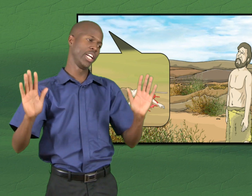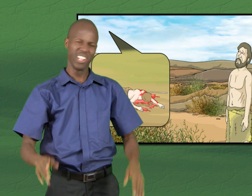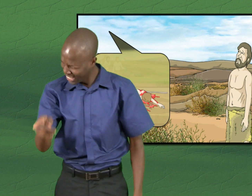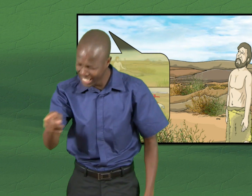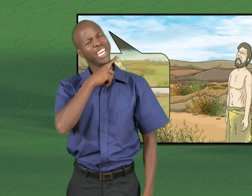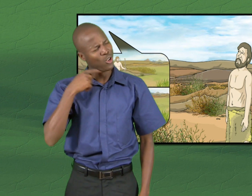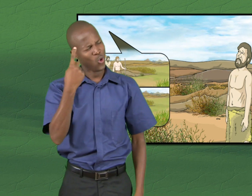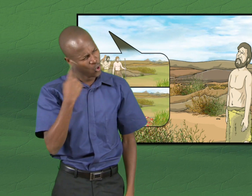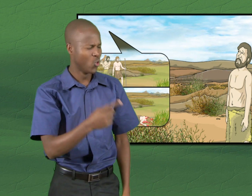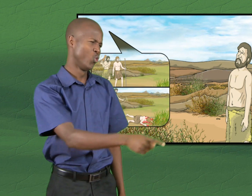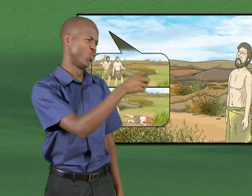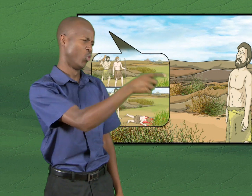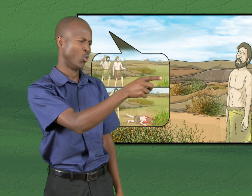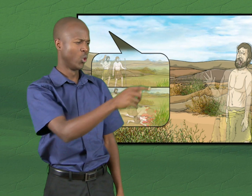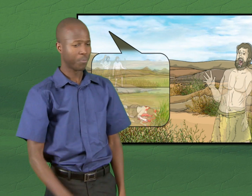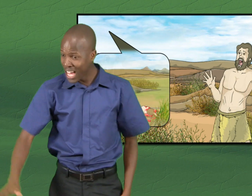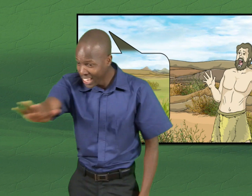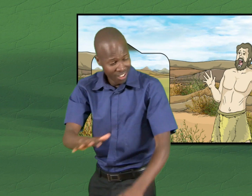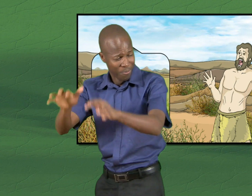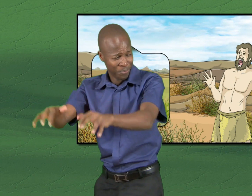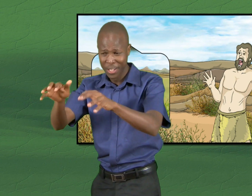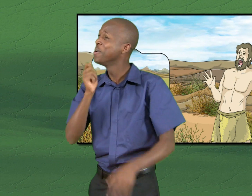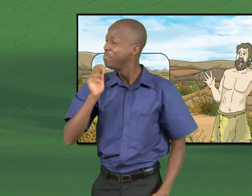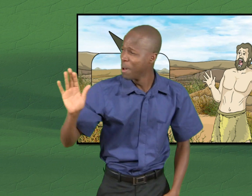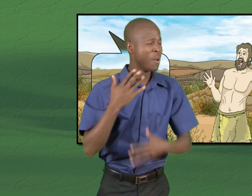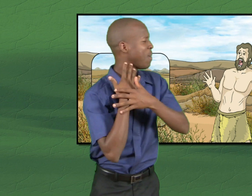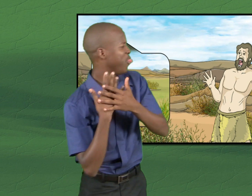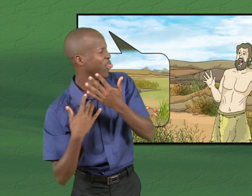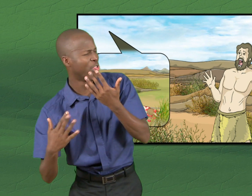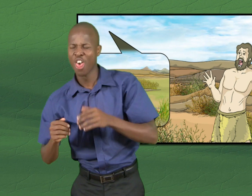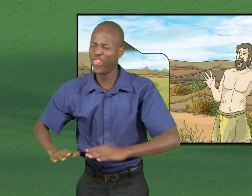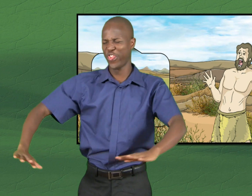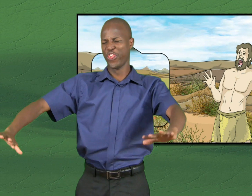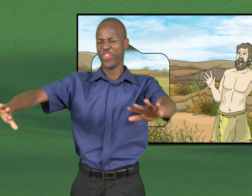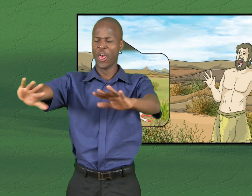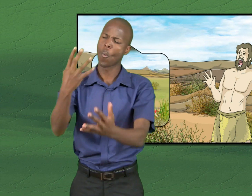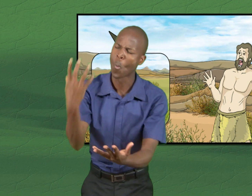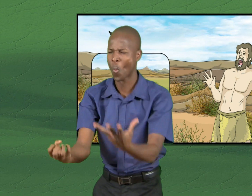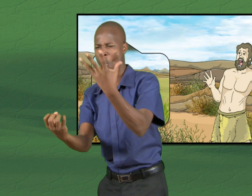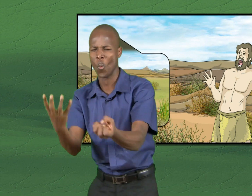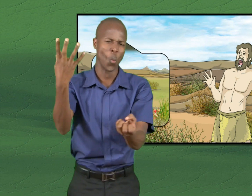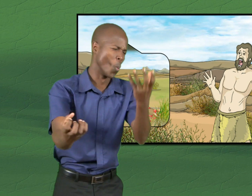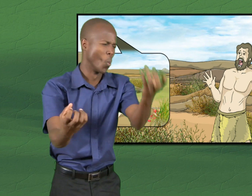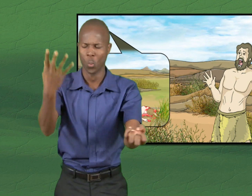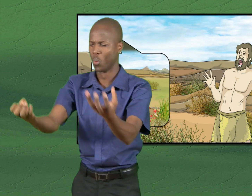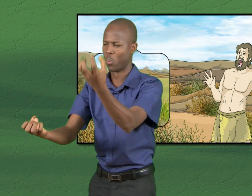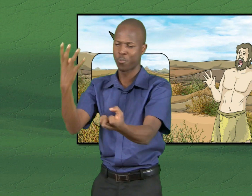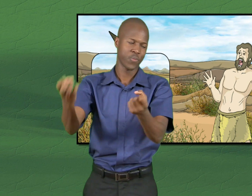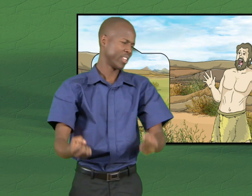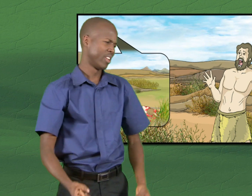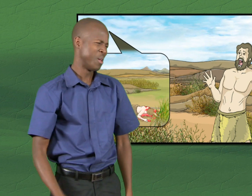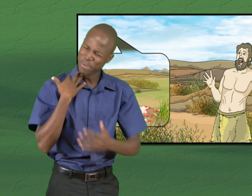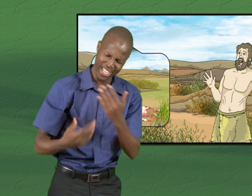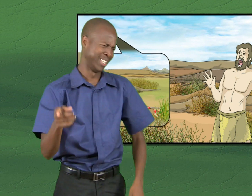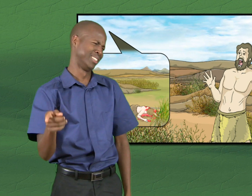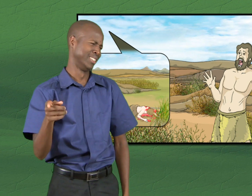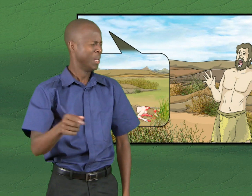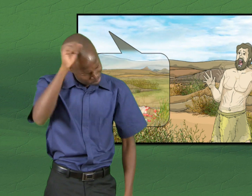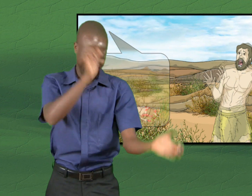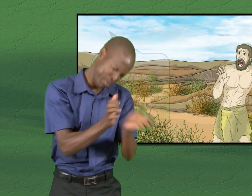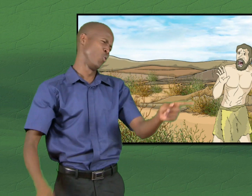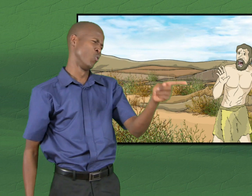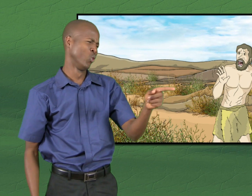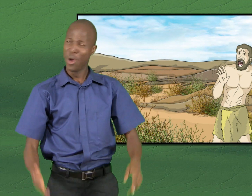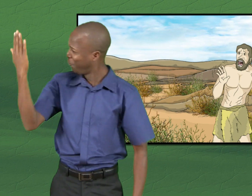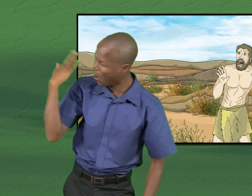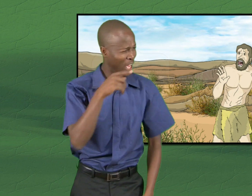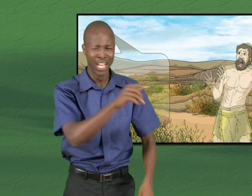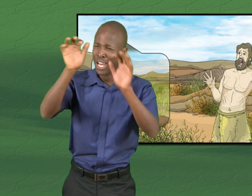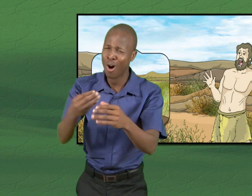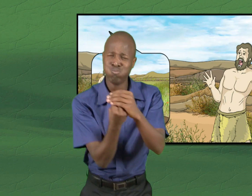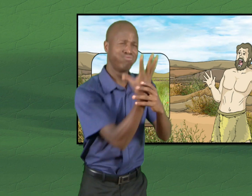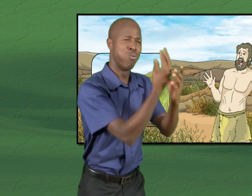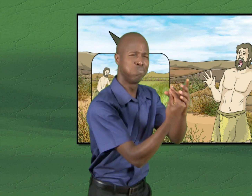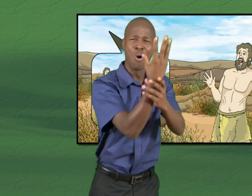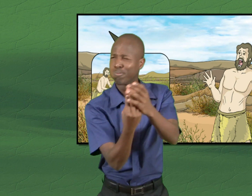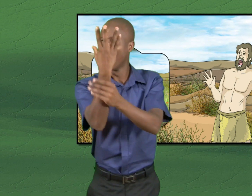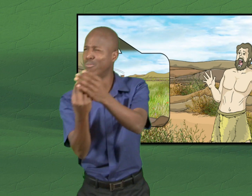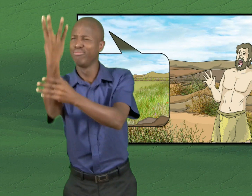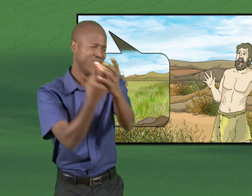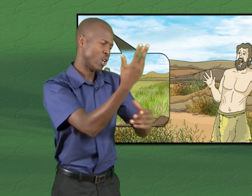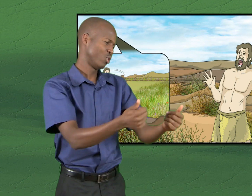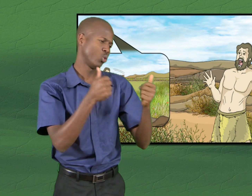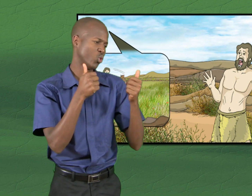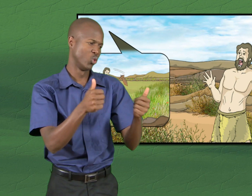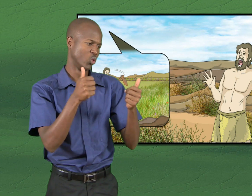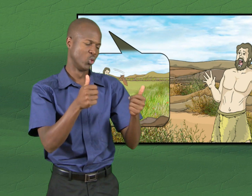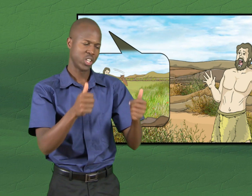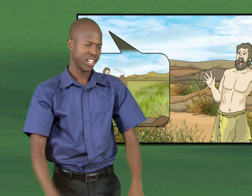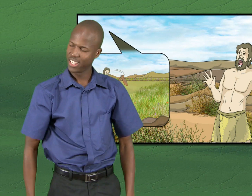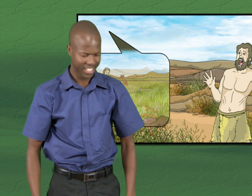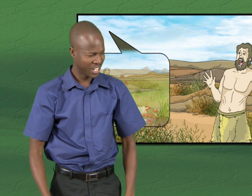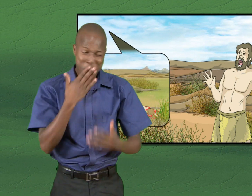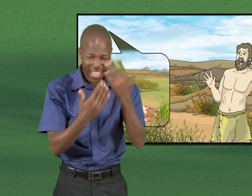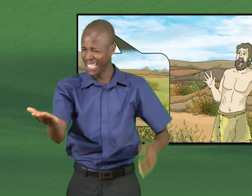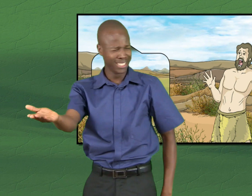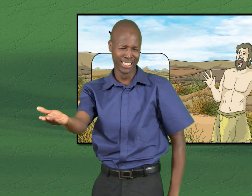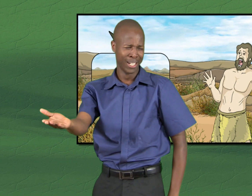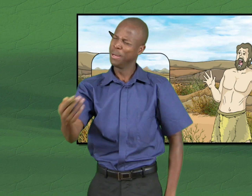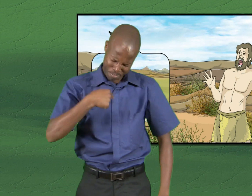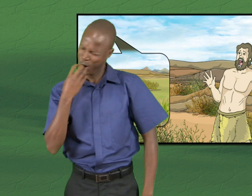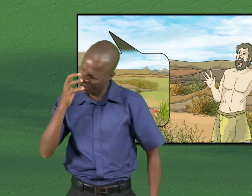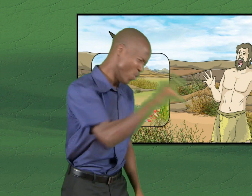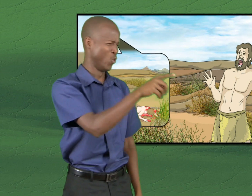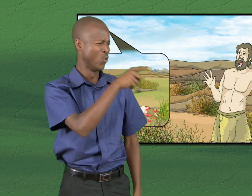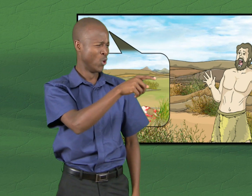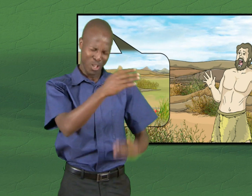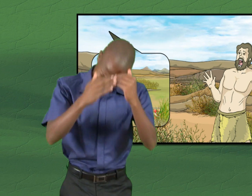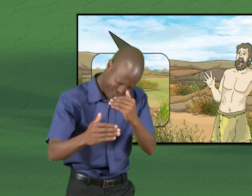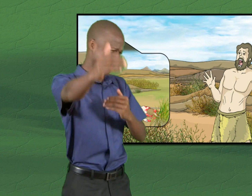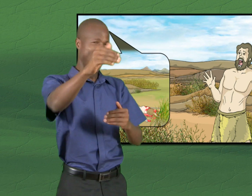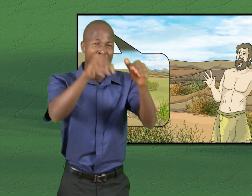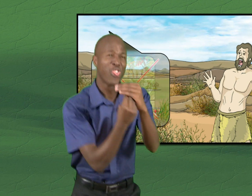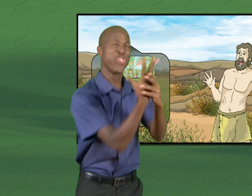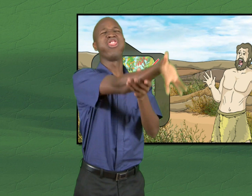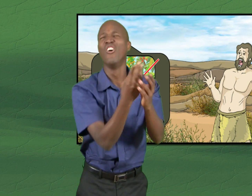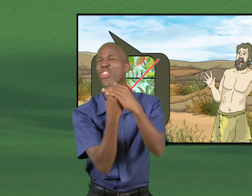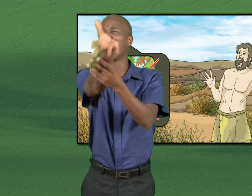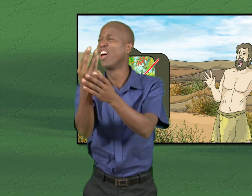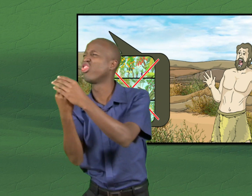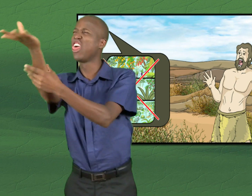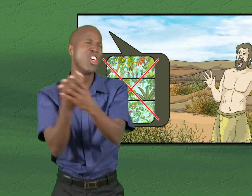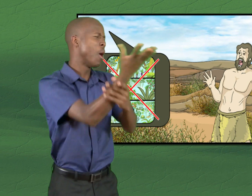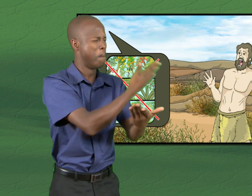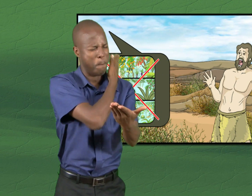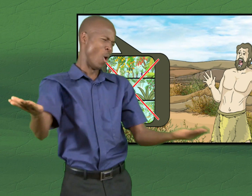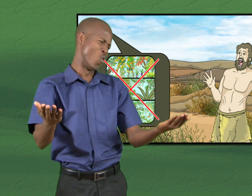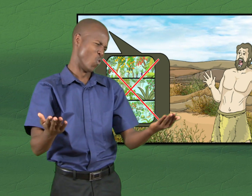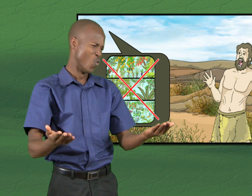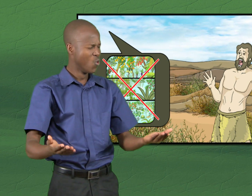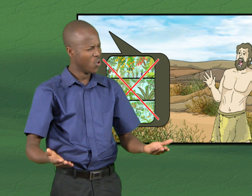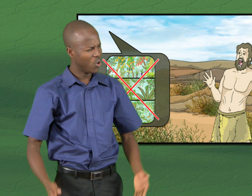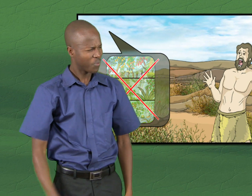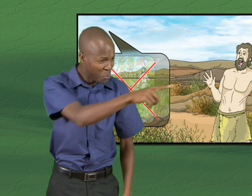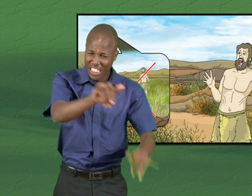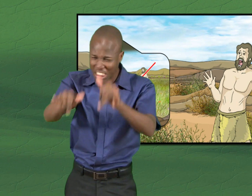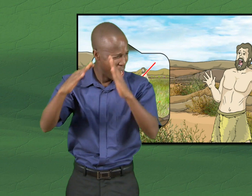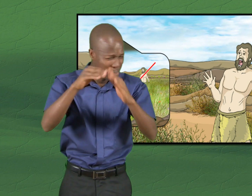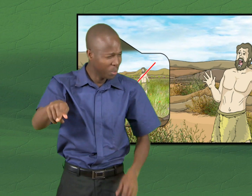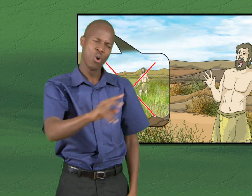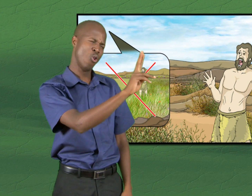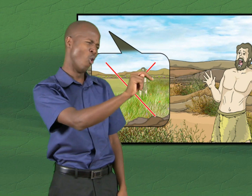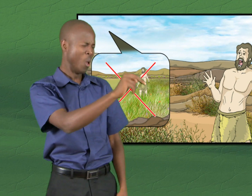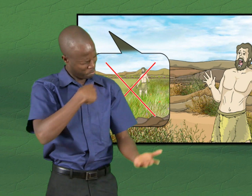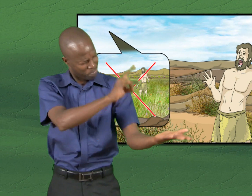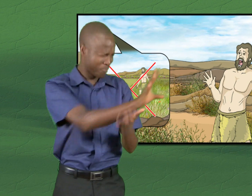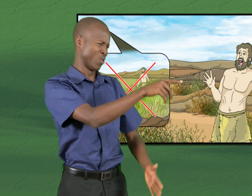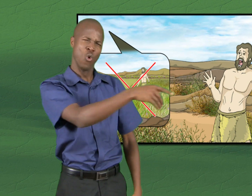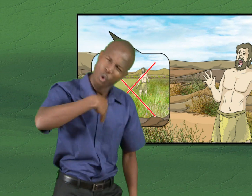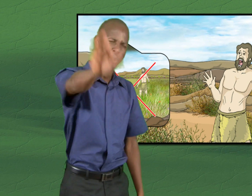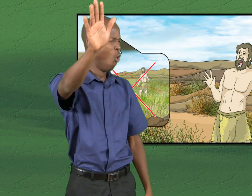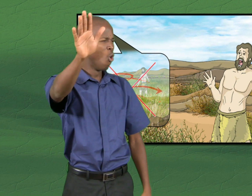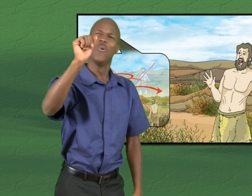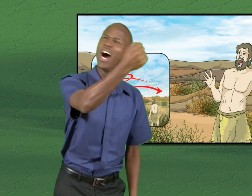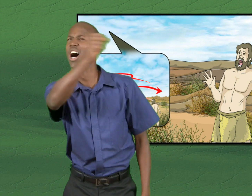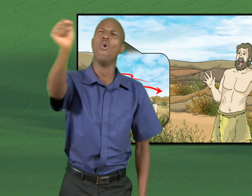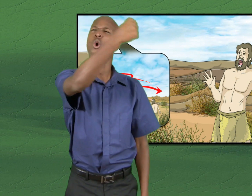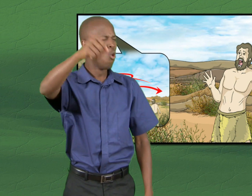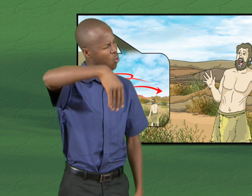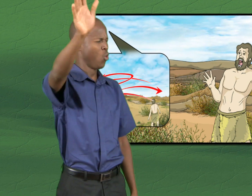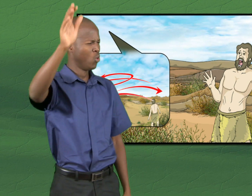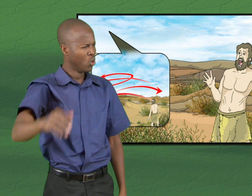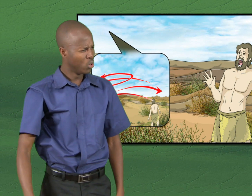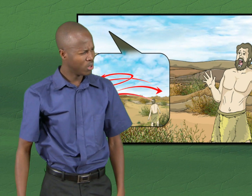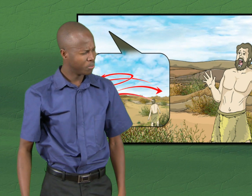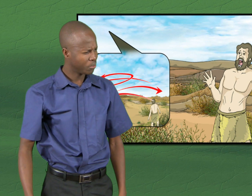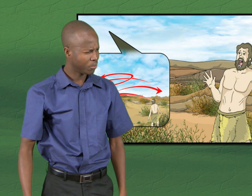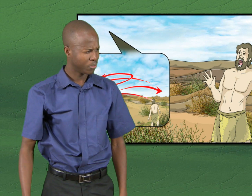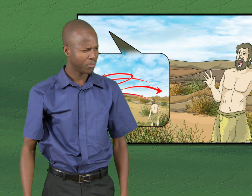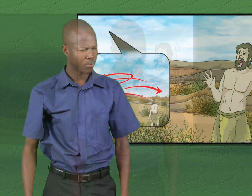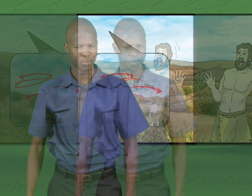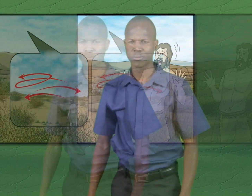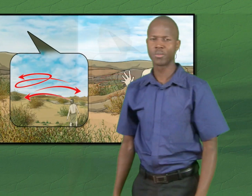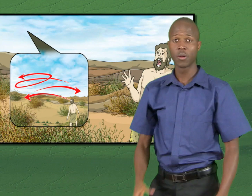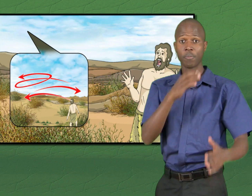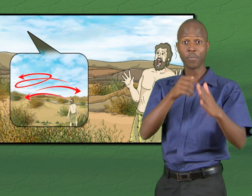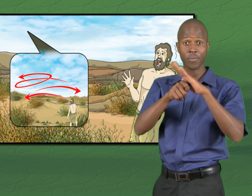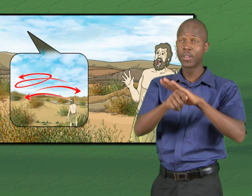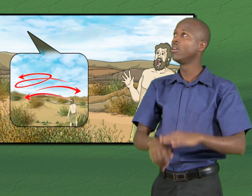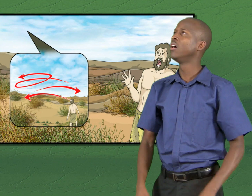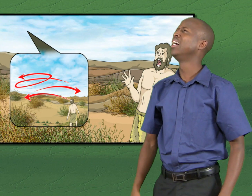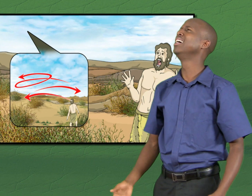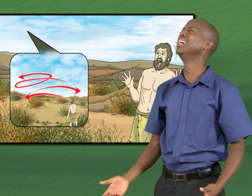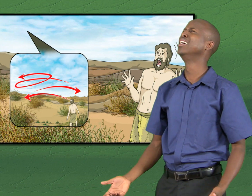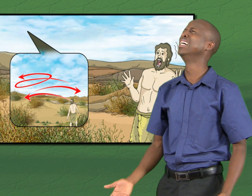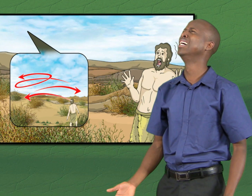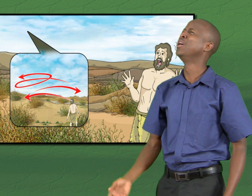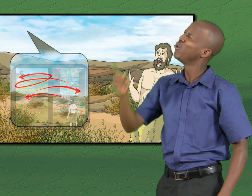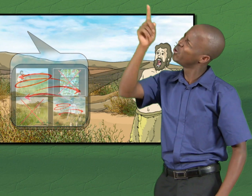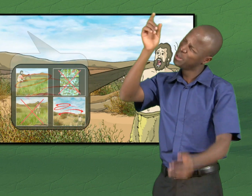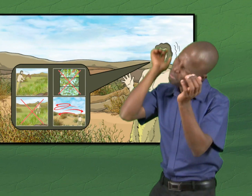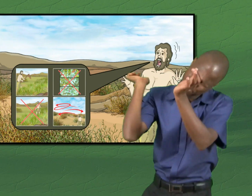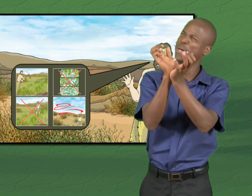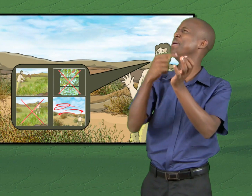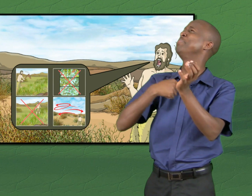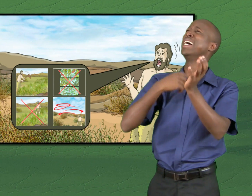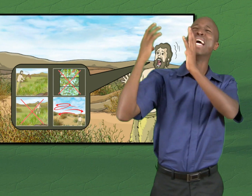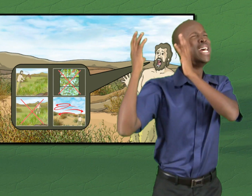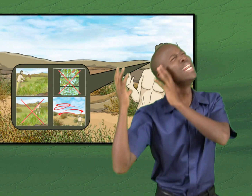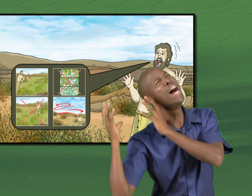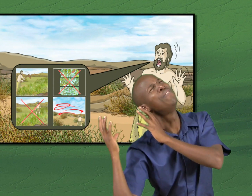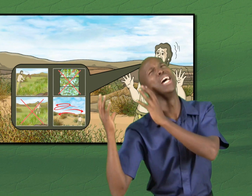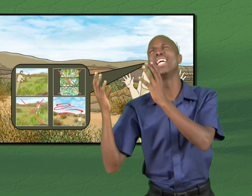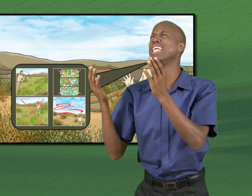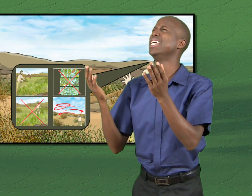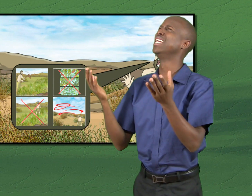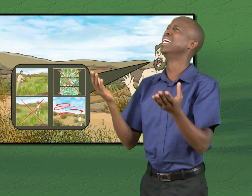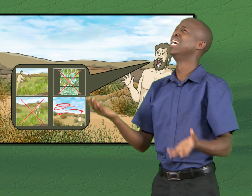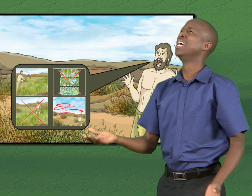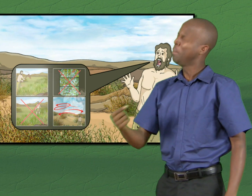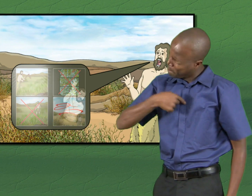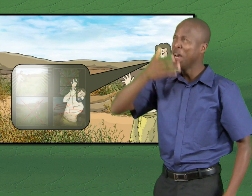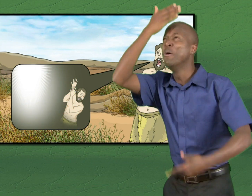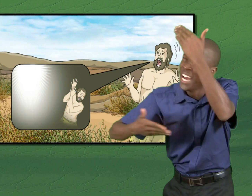Now you are cursed and banished from the ground, which has opened its mouth to receive your brother’s blood from your hand. When you till the ground, it will no longer yield its produce to you. You will be a fugitive and a wanderer on the earth.” But Cain said to the LORD, “My punishment is greater than I can bear.